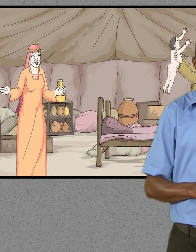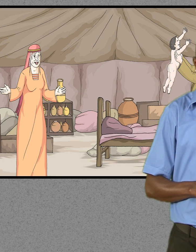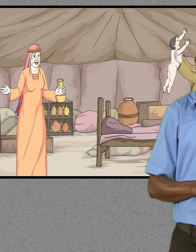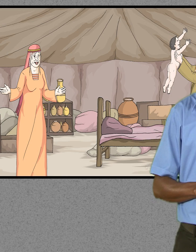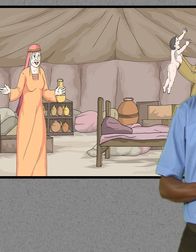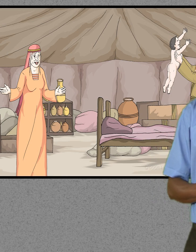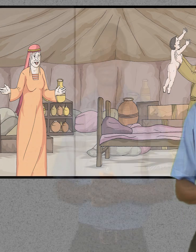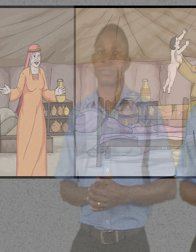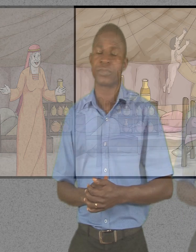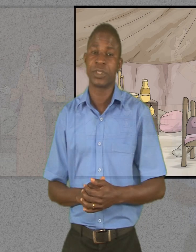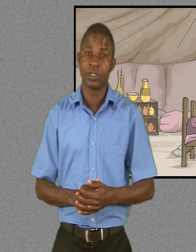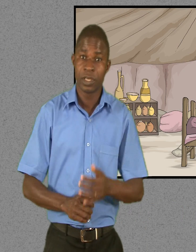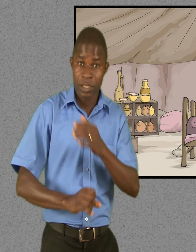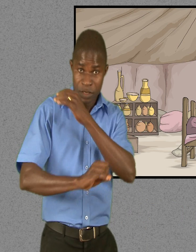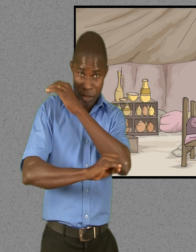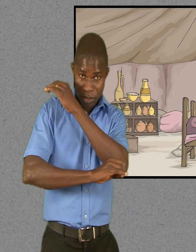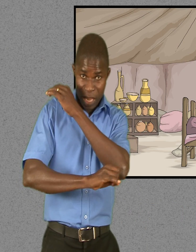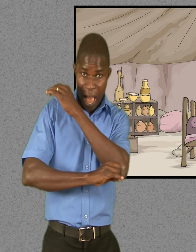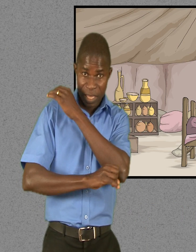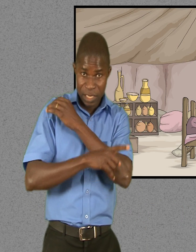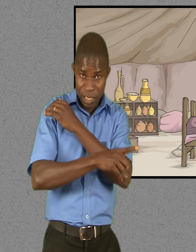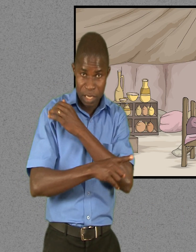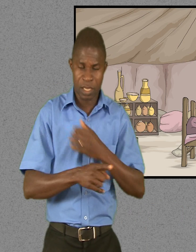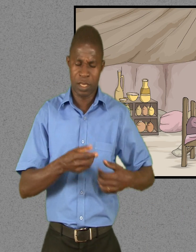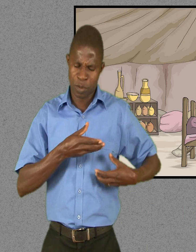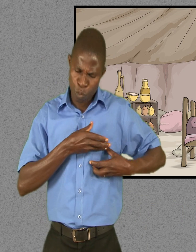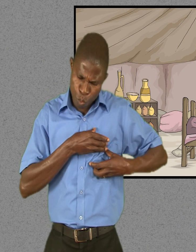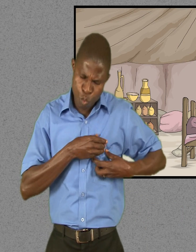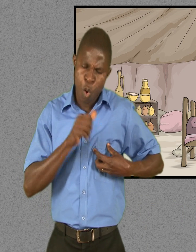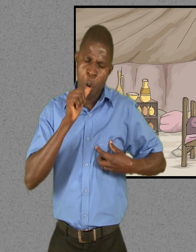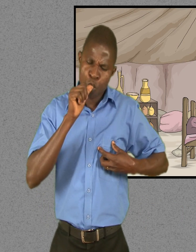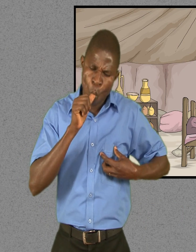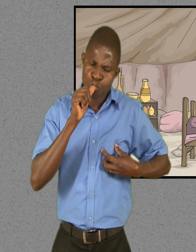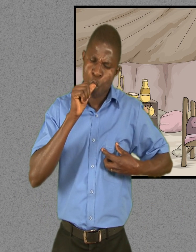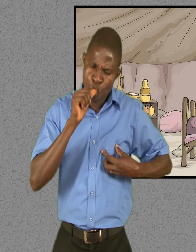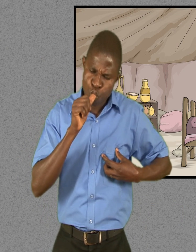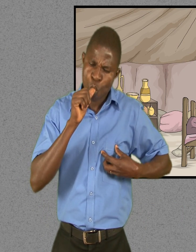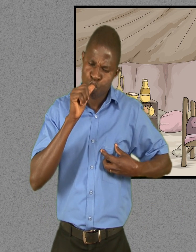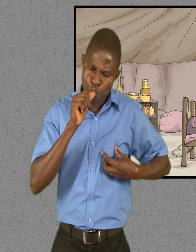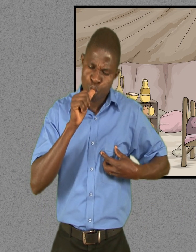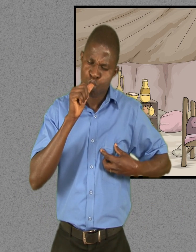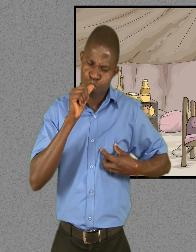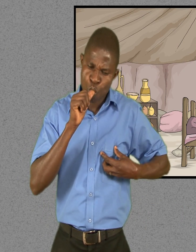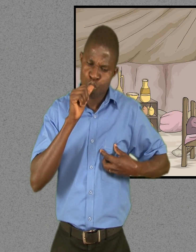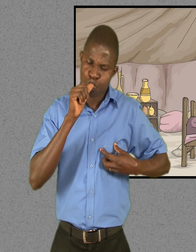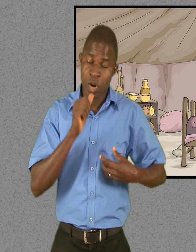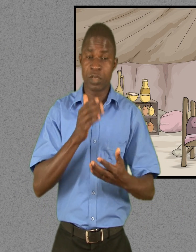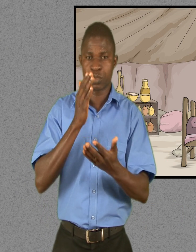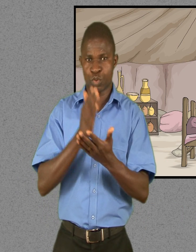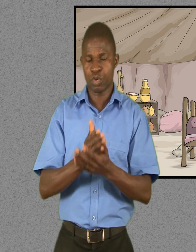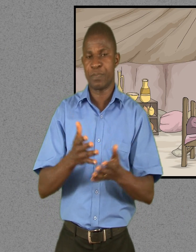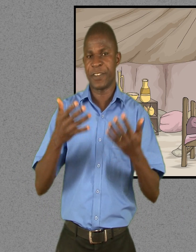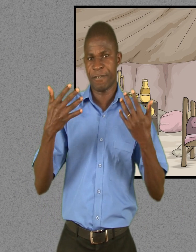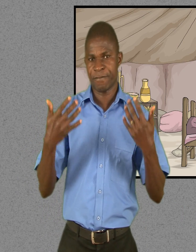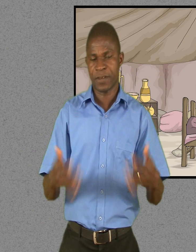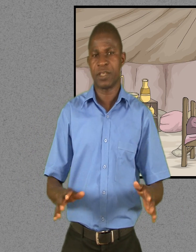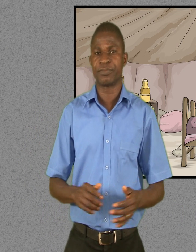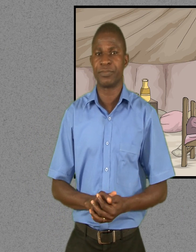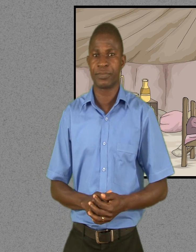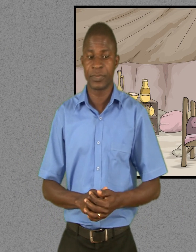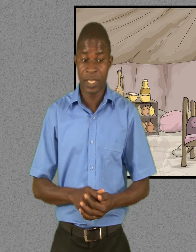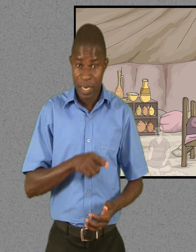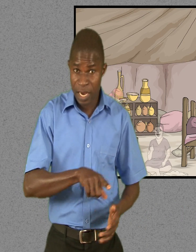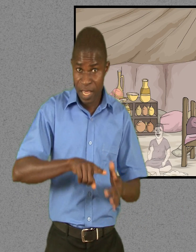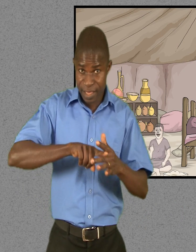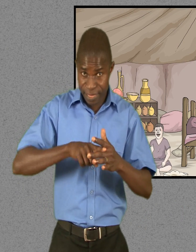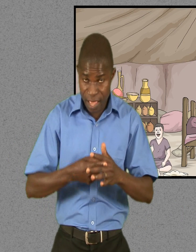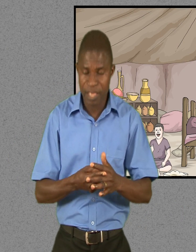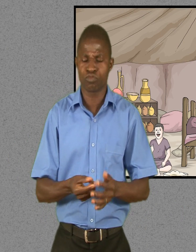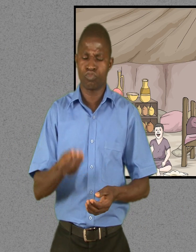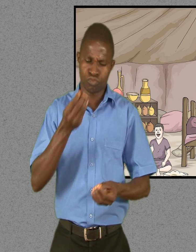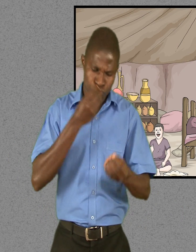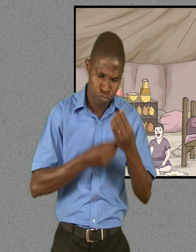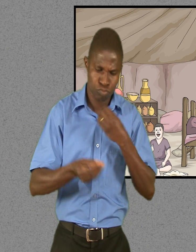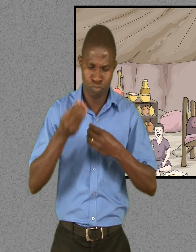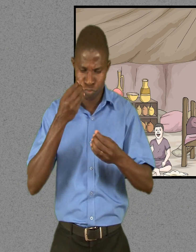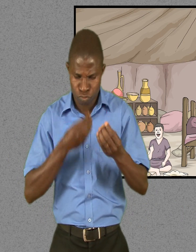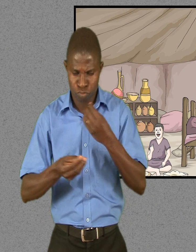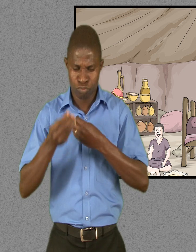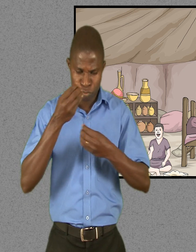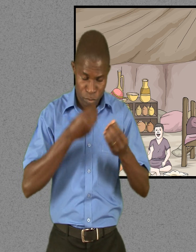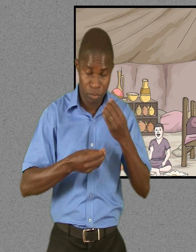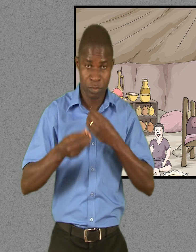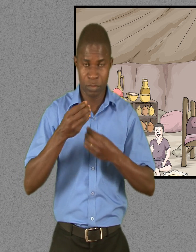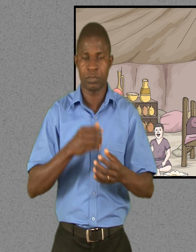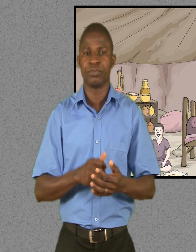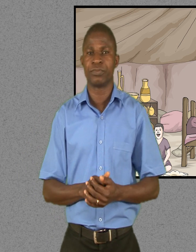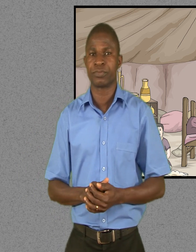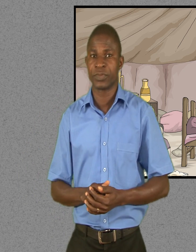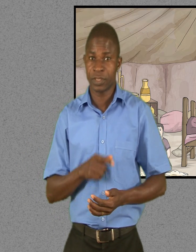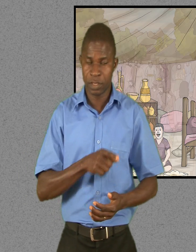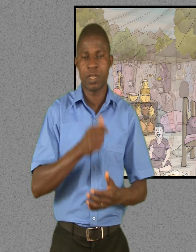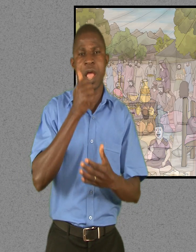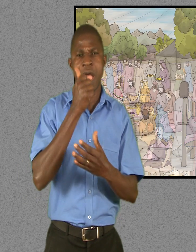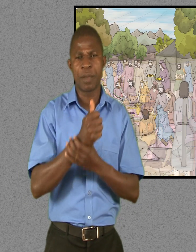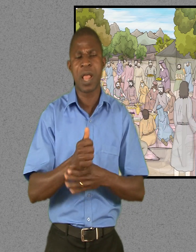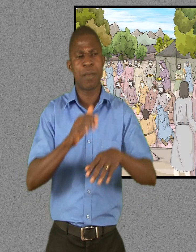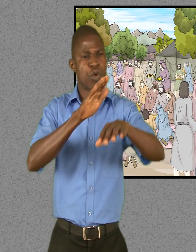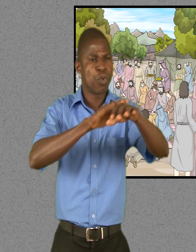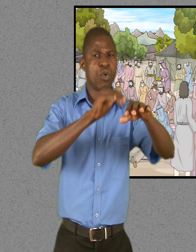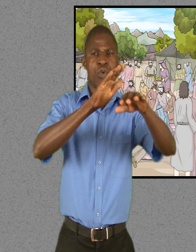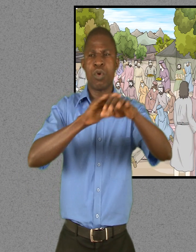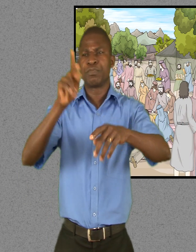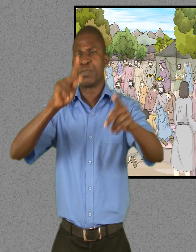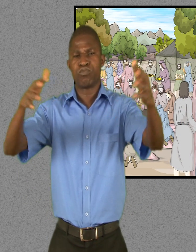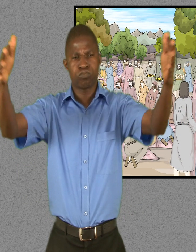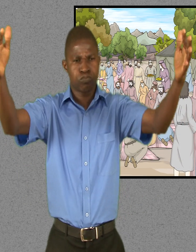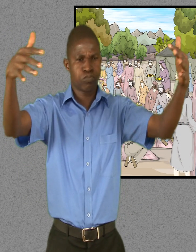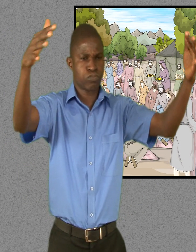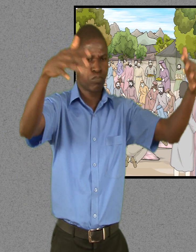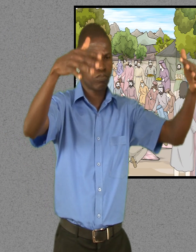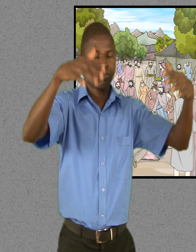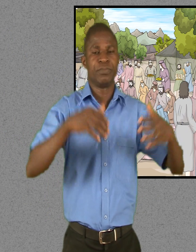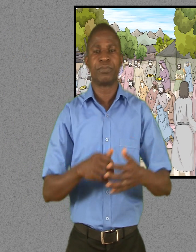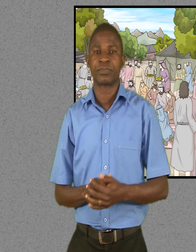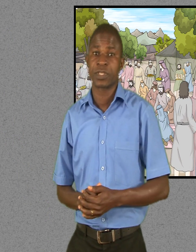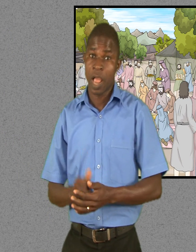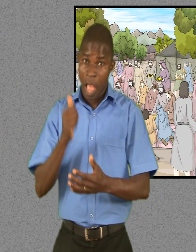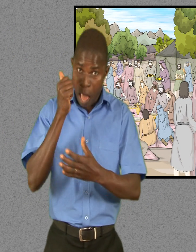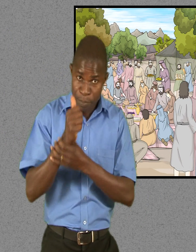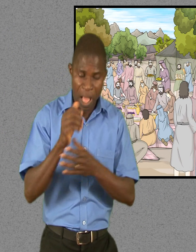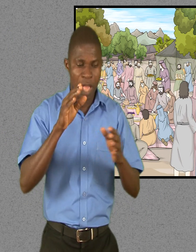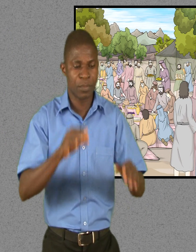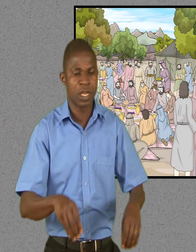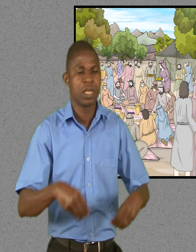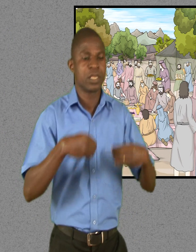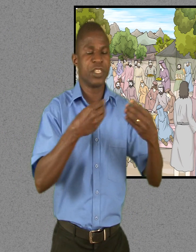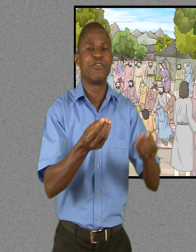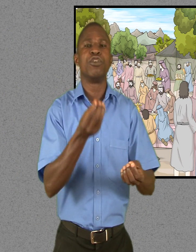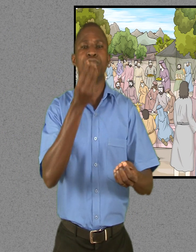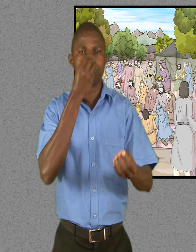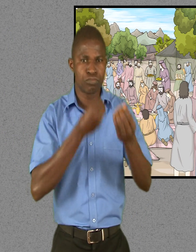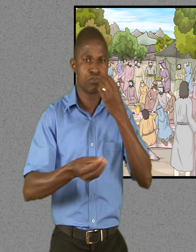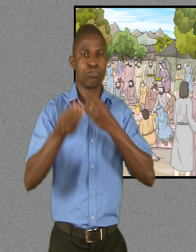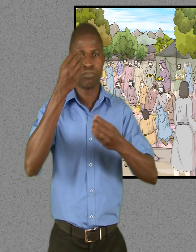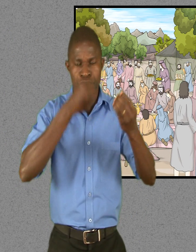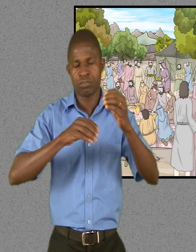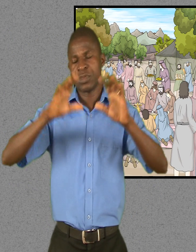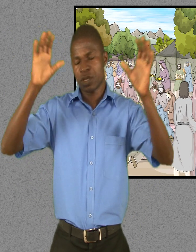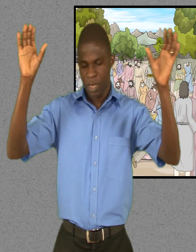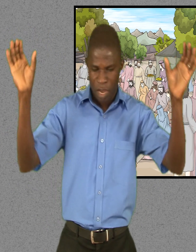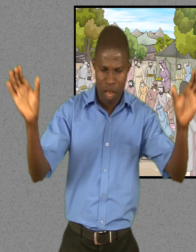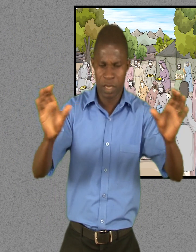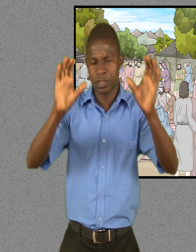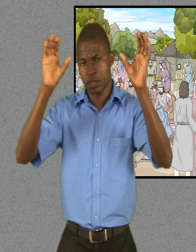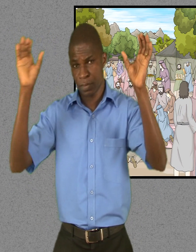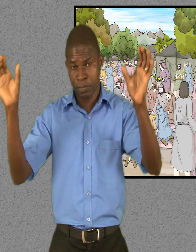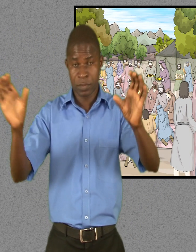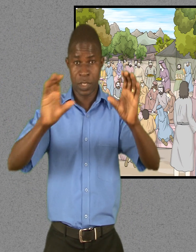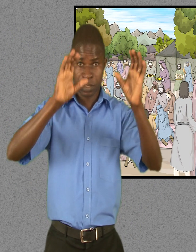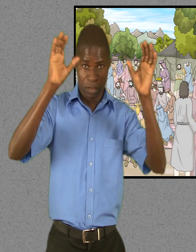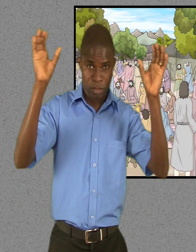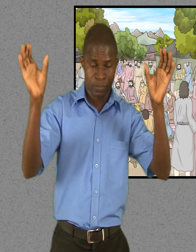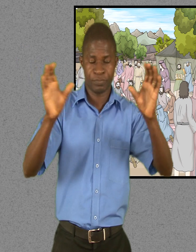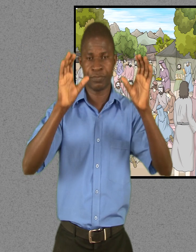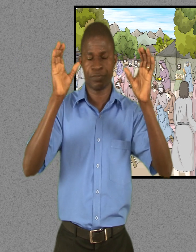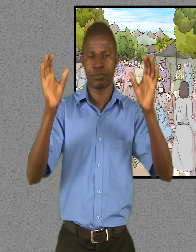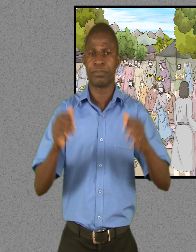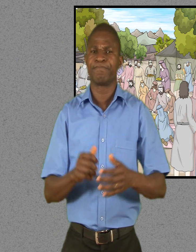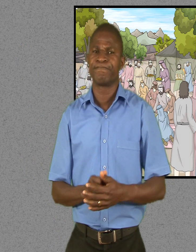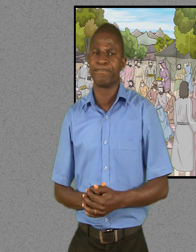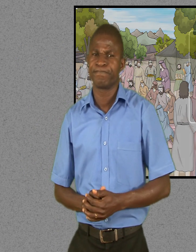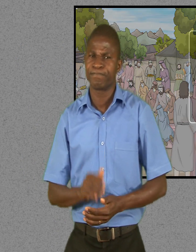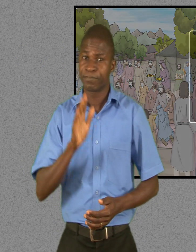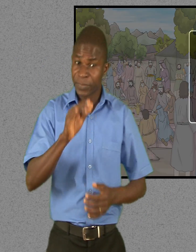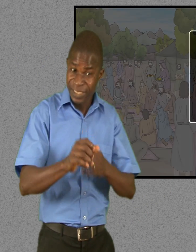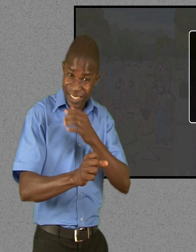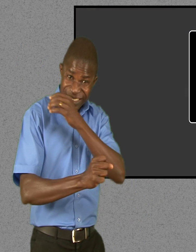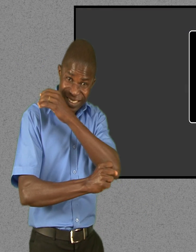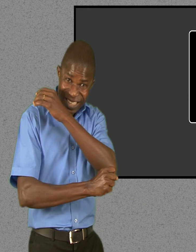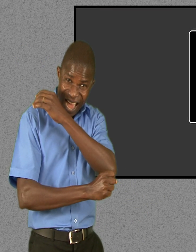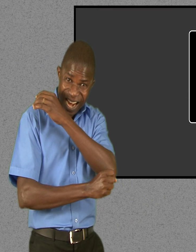So the child grew and was weaned, and Abraham held a great feast on the day Isaac was weaned.